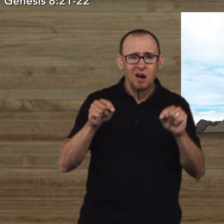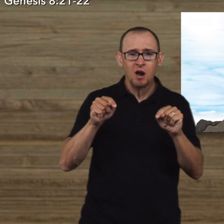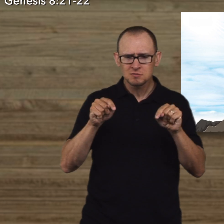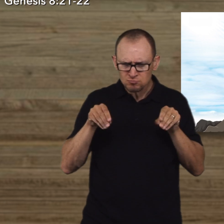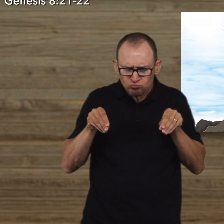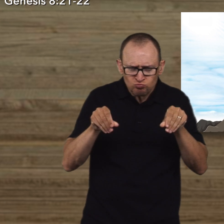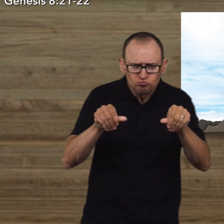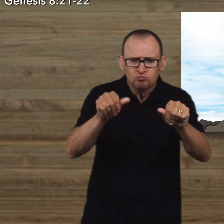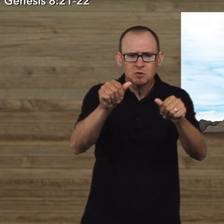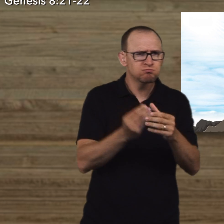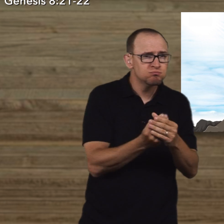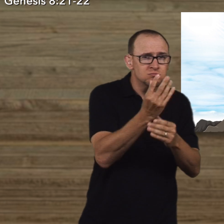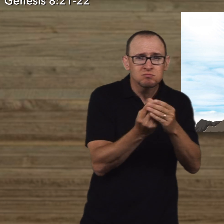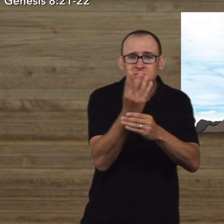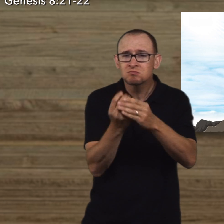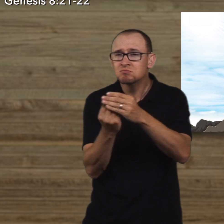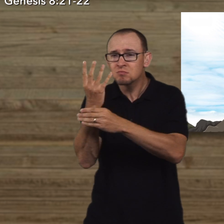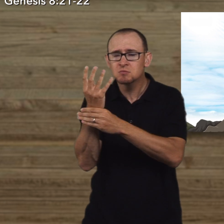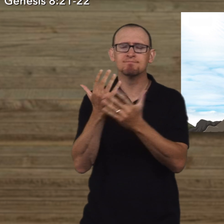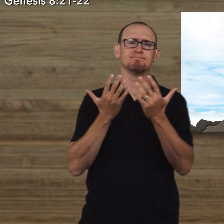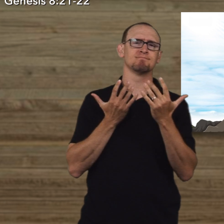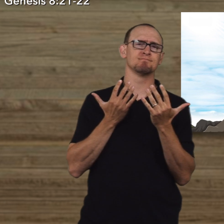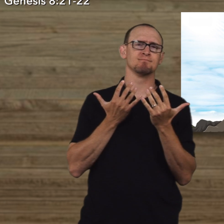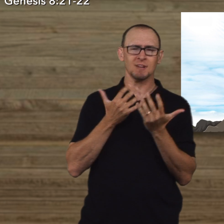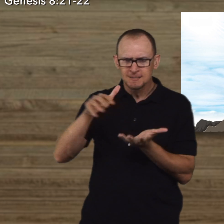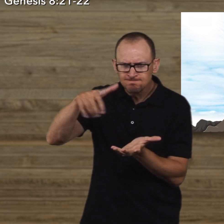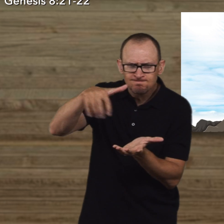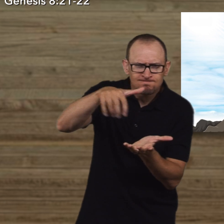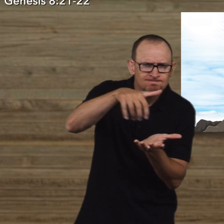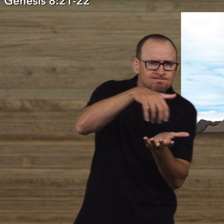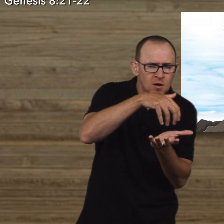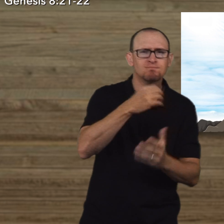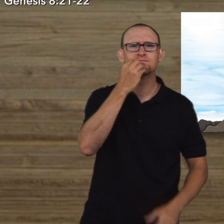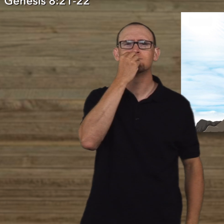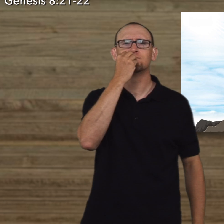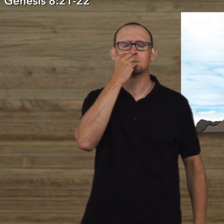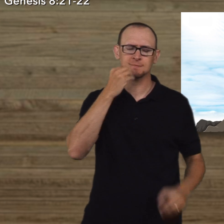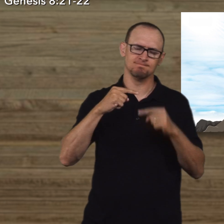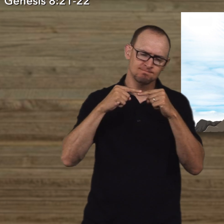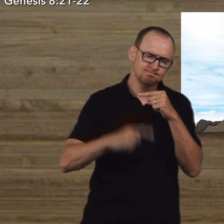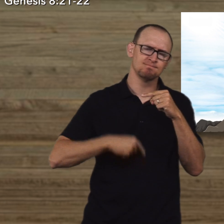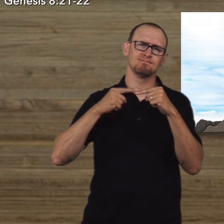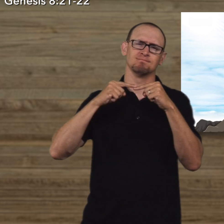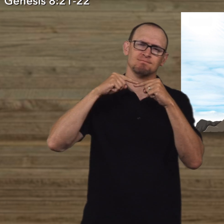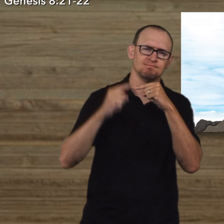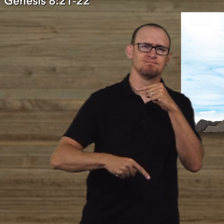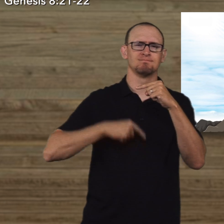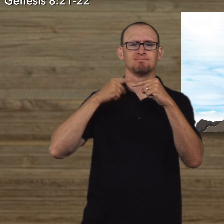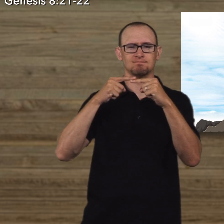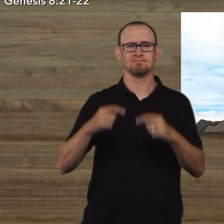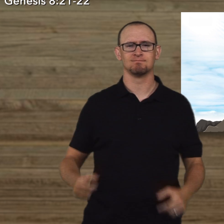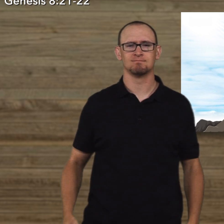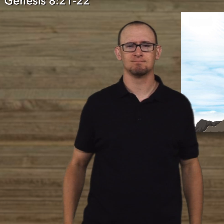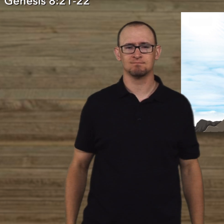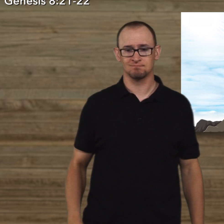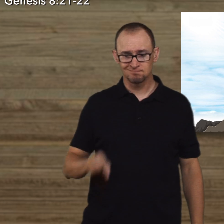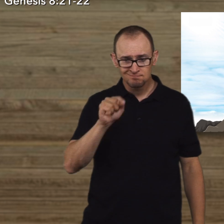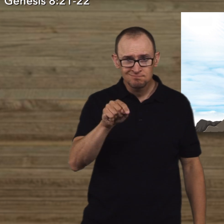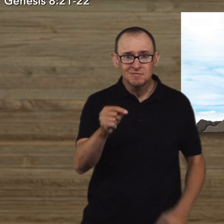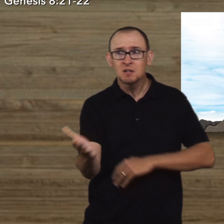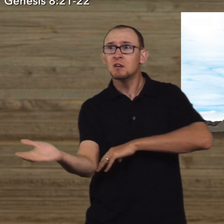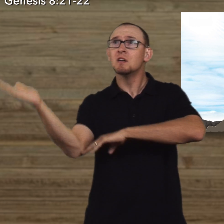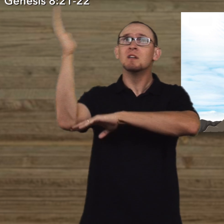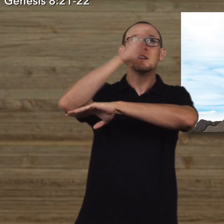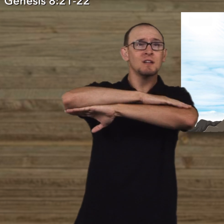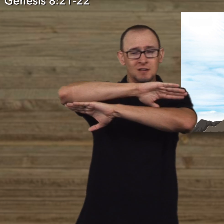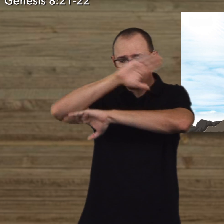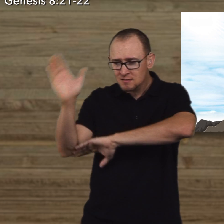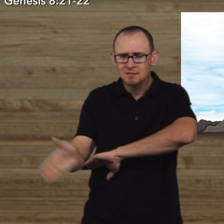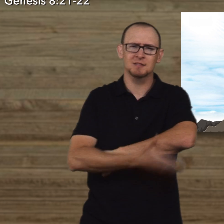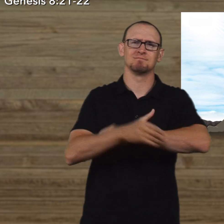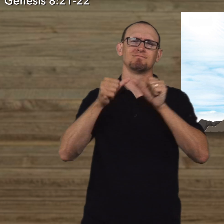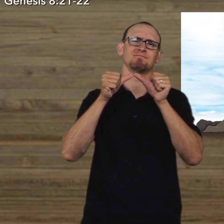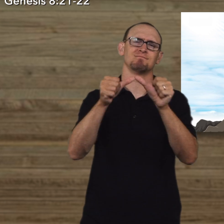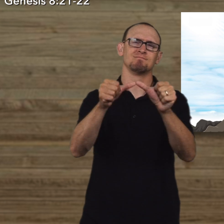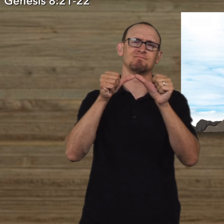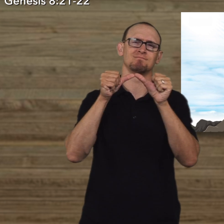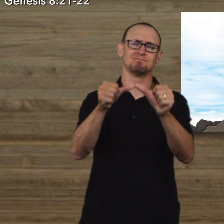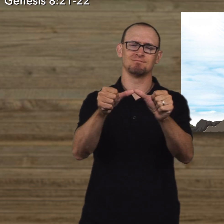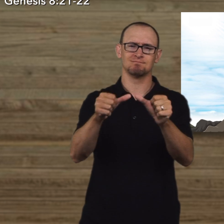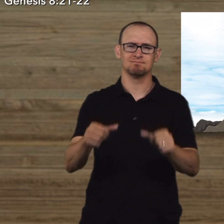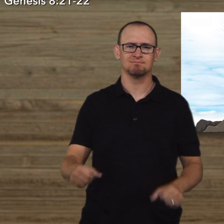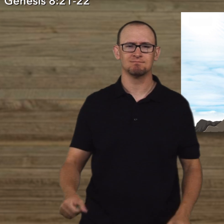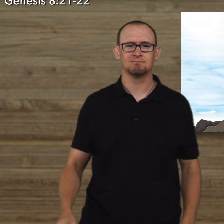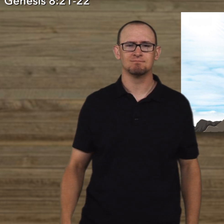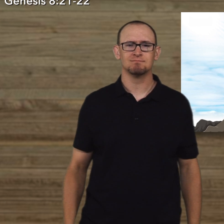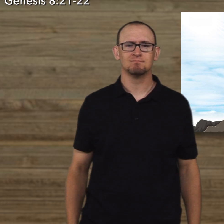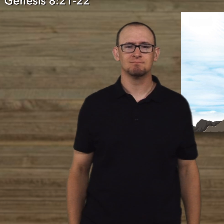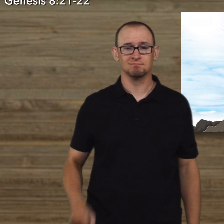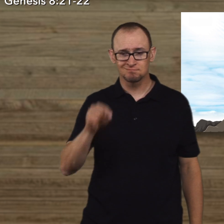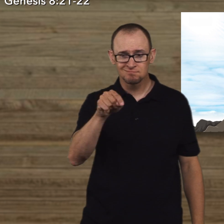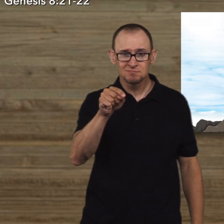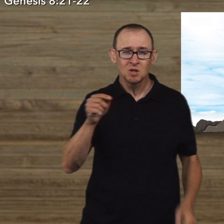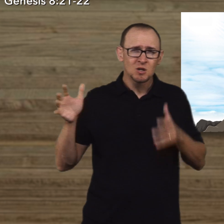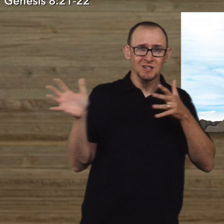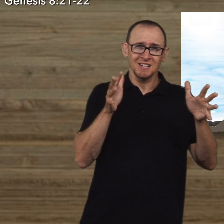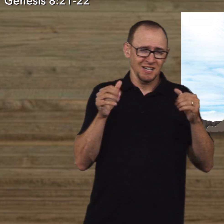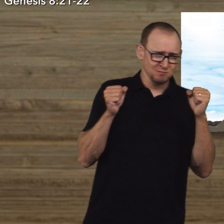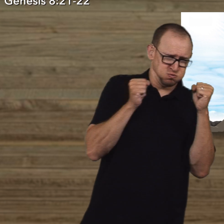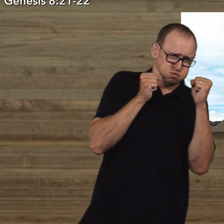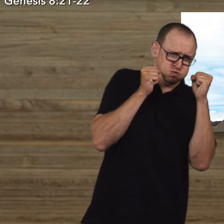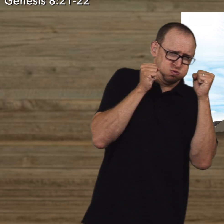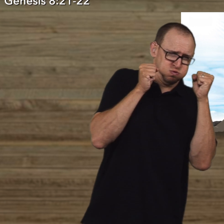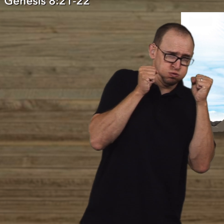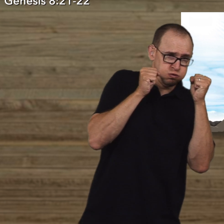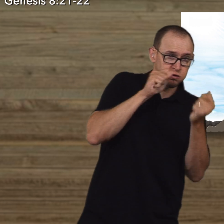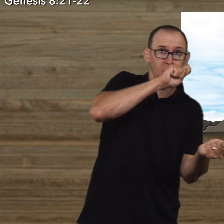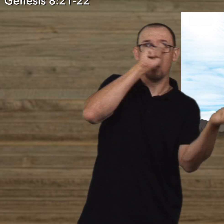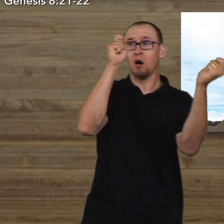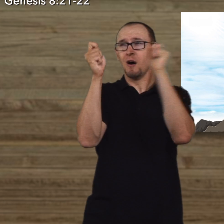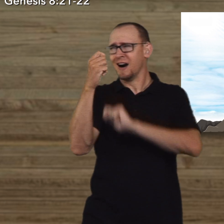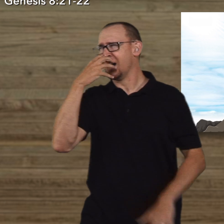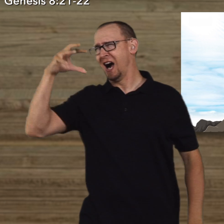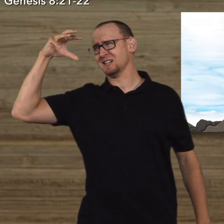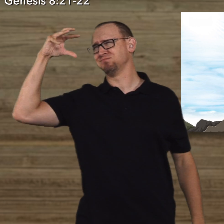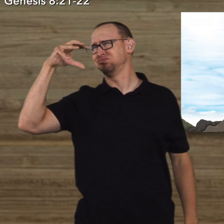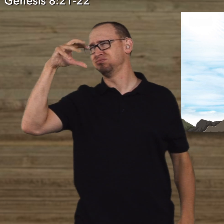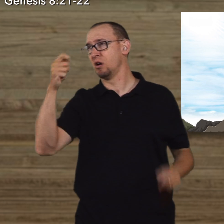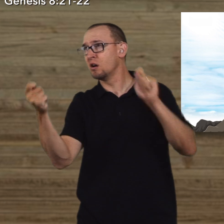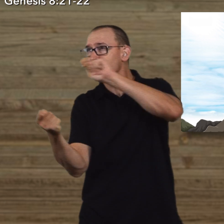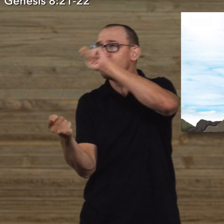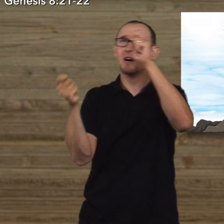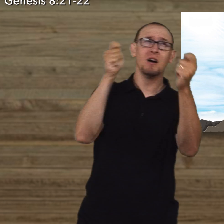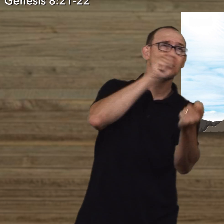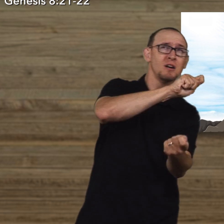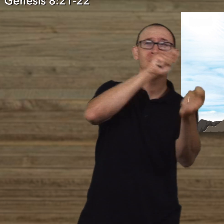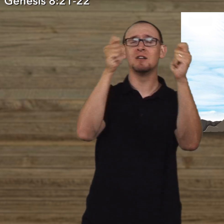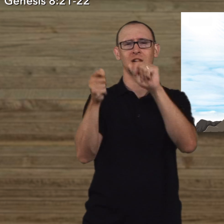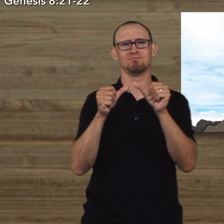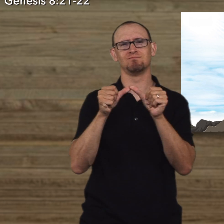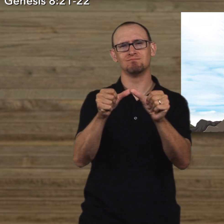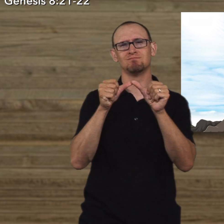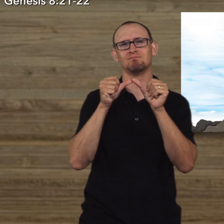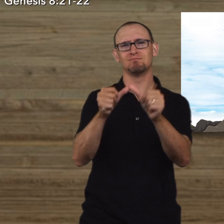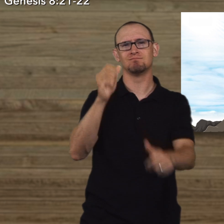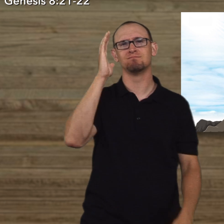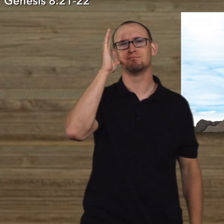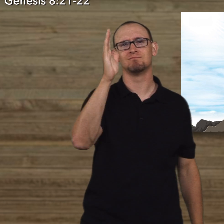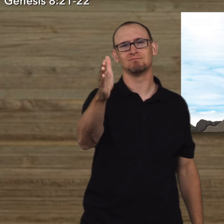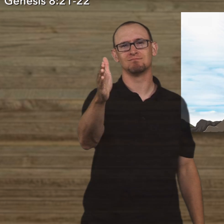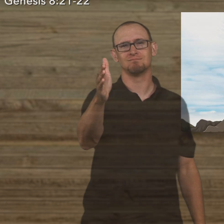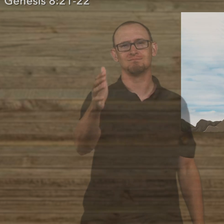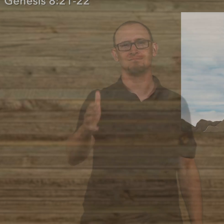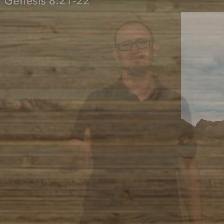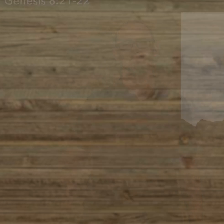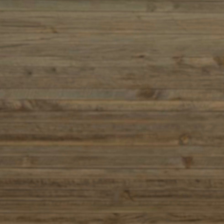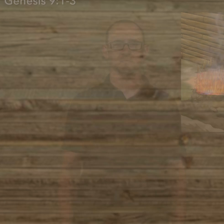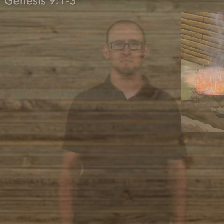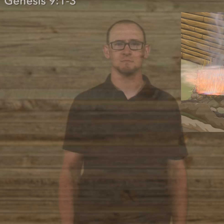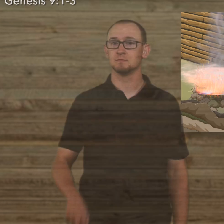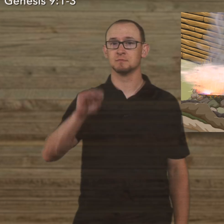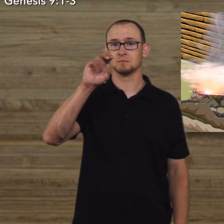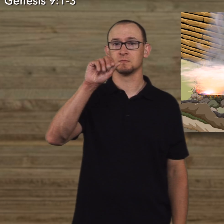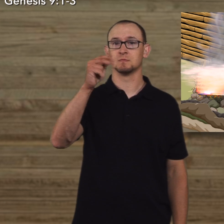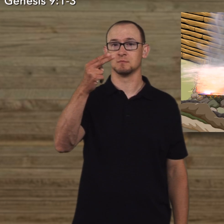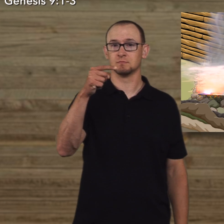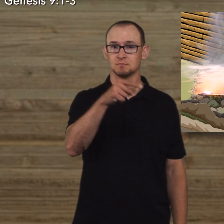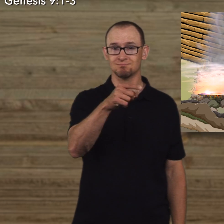As long as the earth endures, seedtime and harvest, cold and heat, summer and winter, day and night shall never cease.”